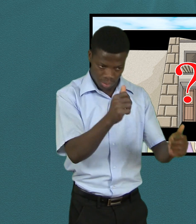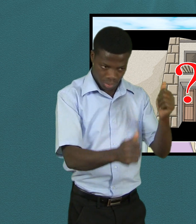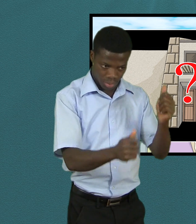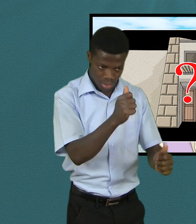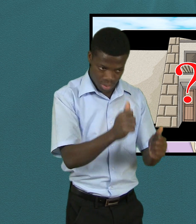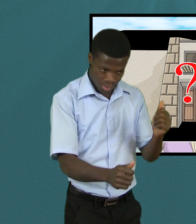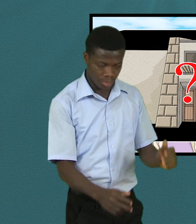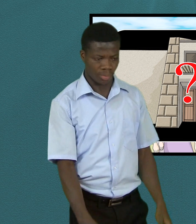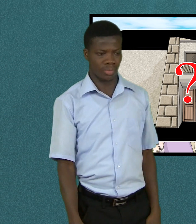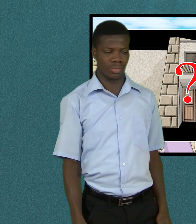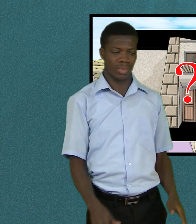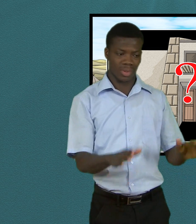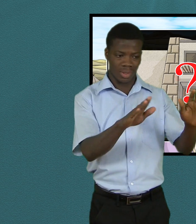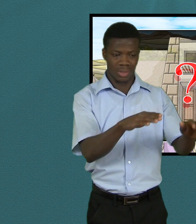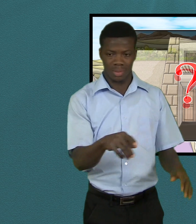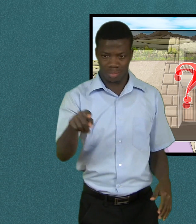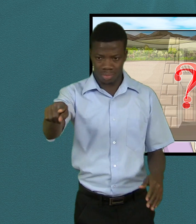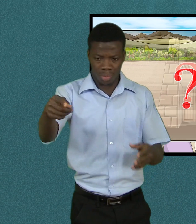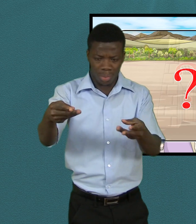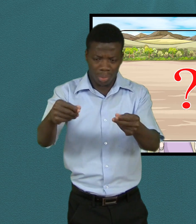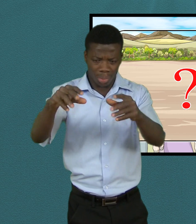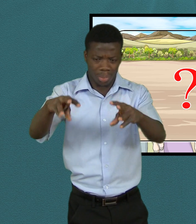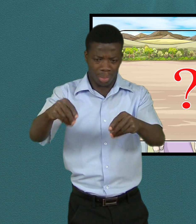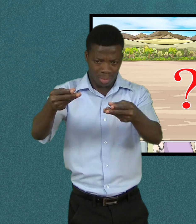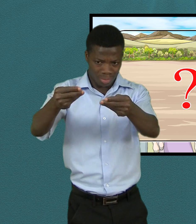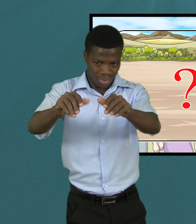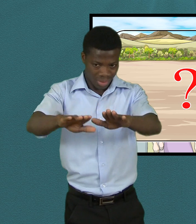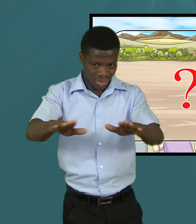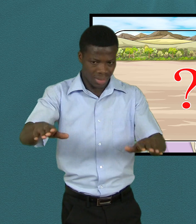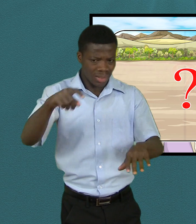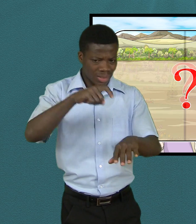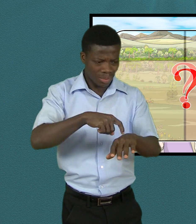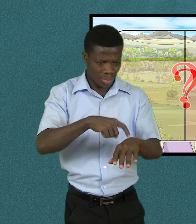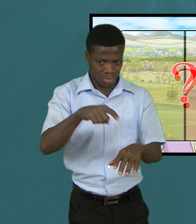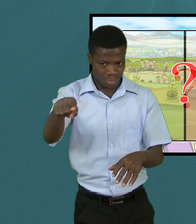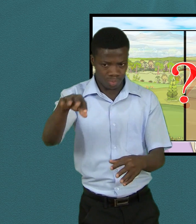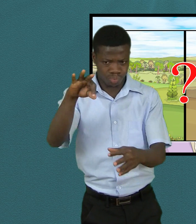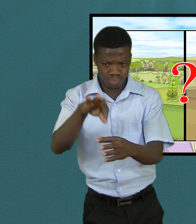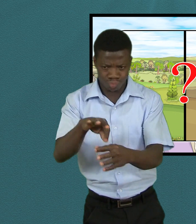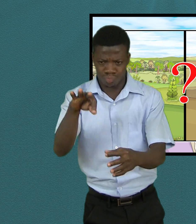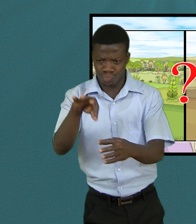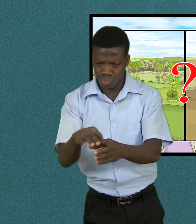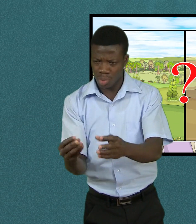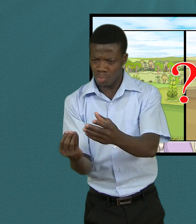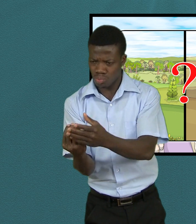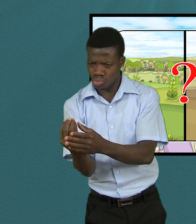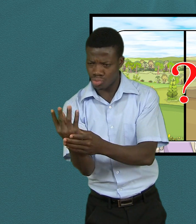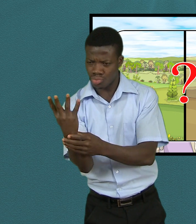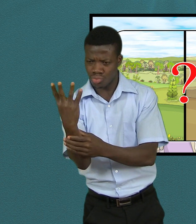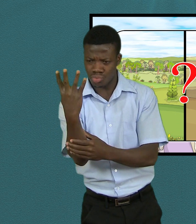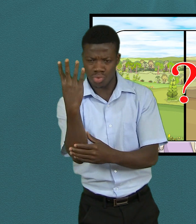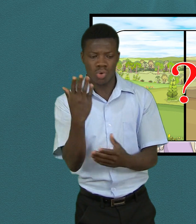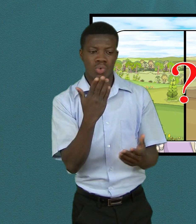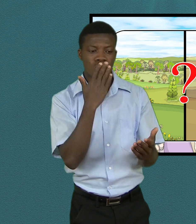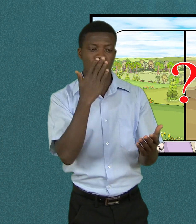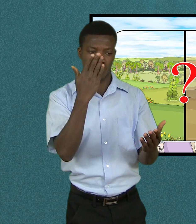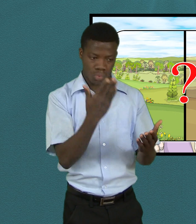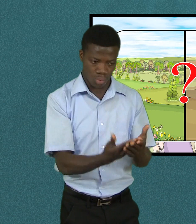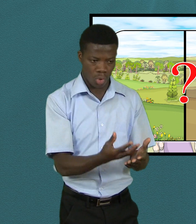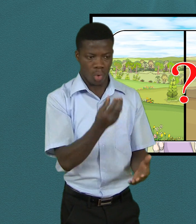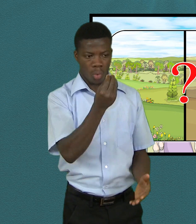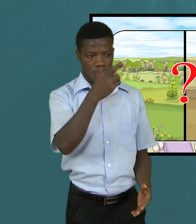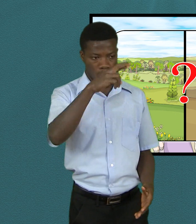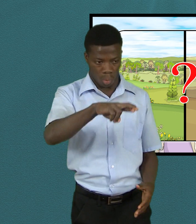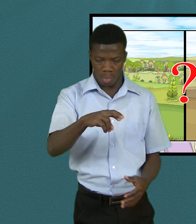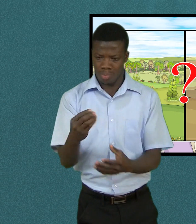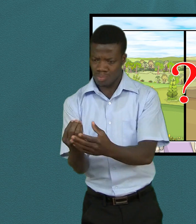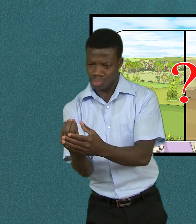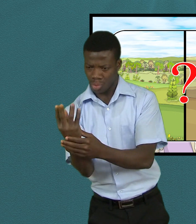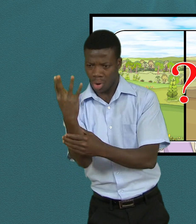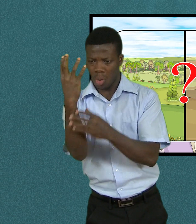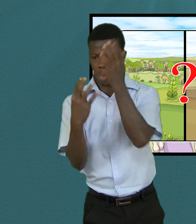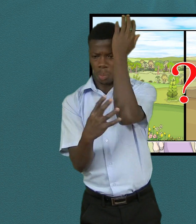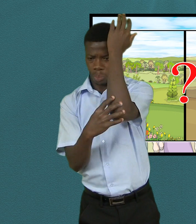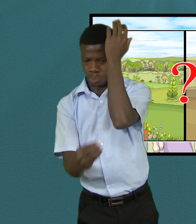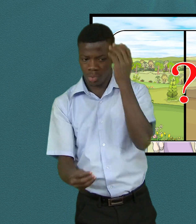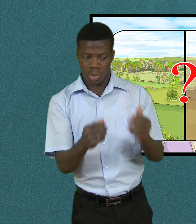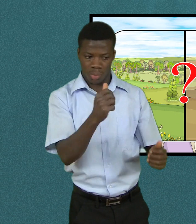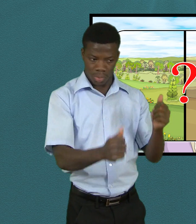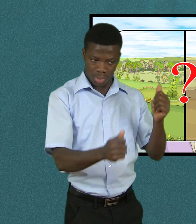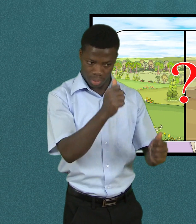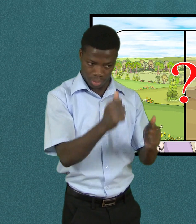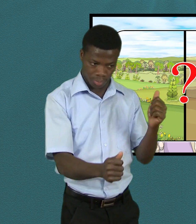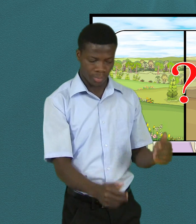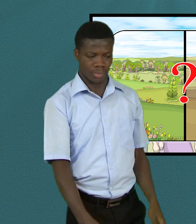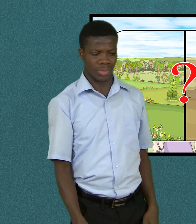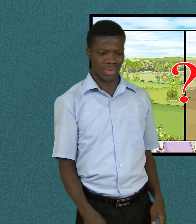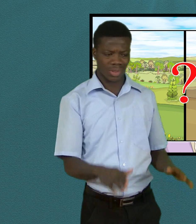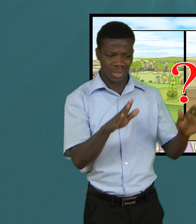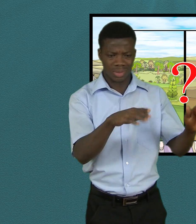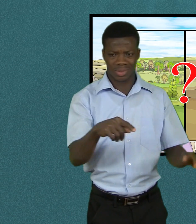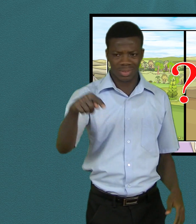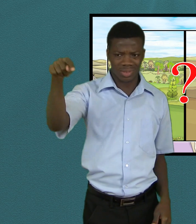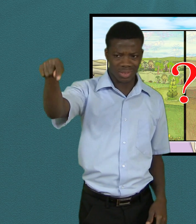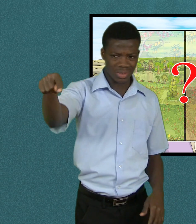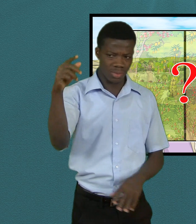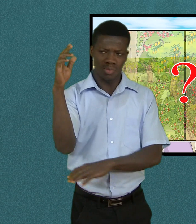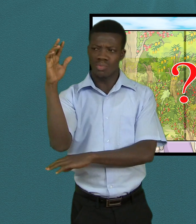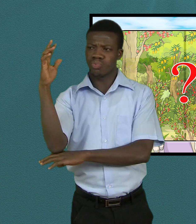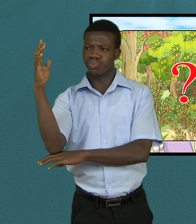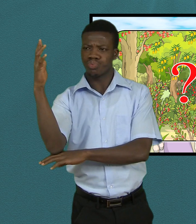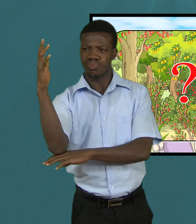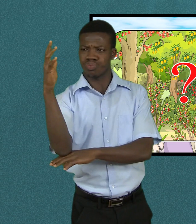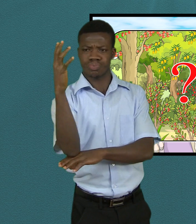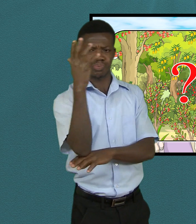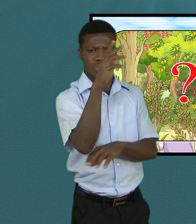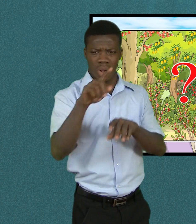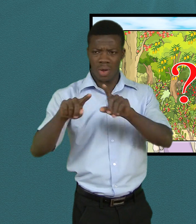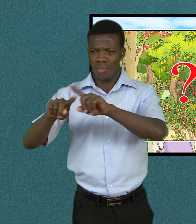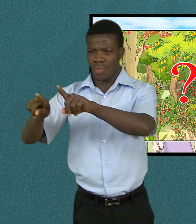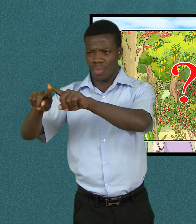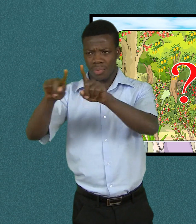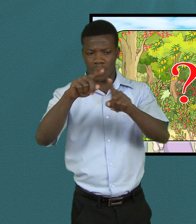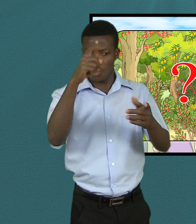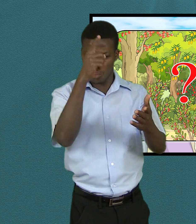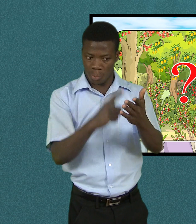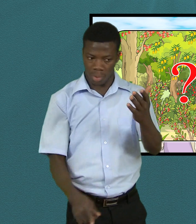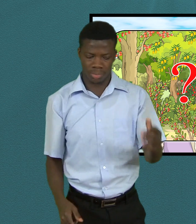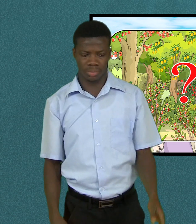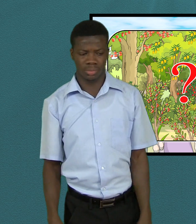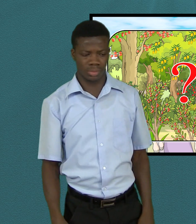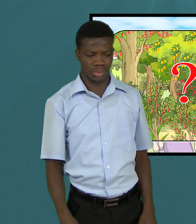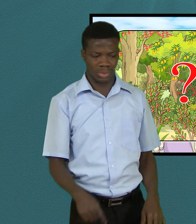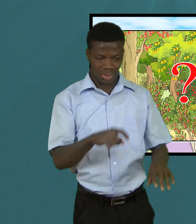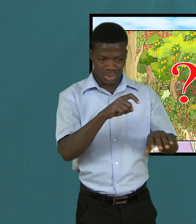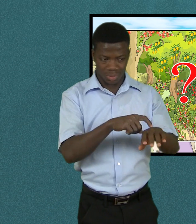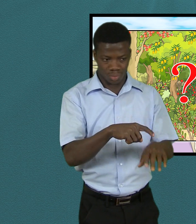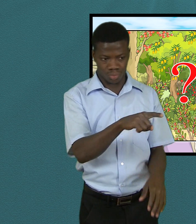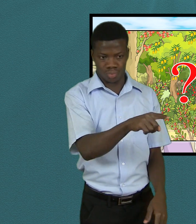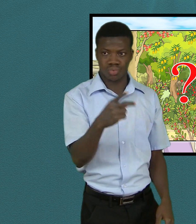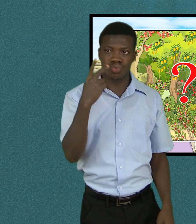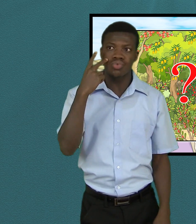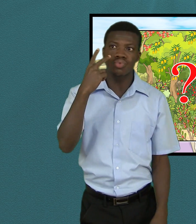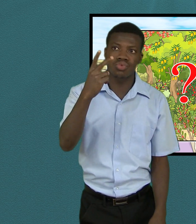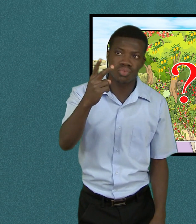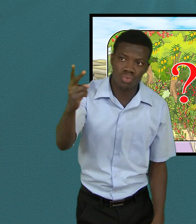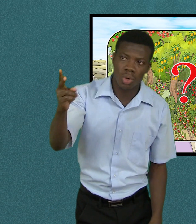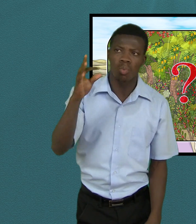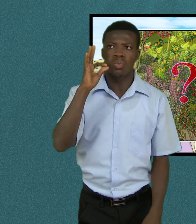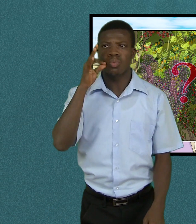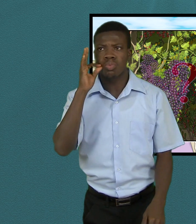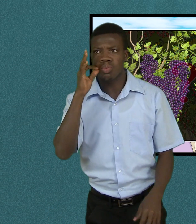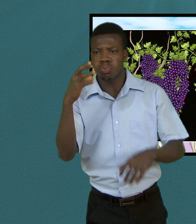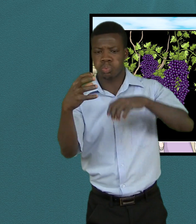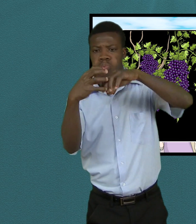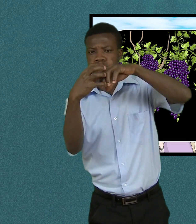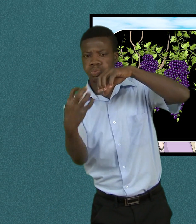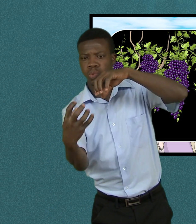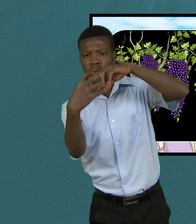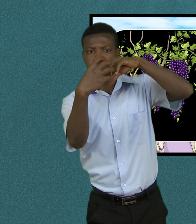Is the soil fertile or unproductive? Are there trees in it or not?